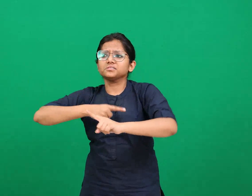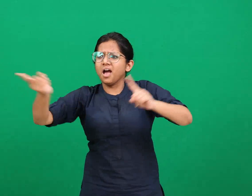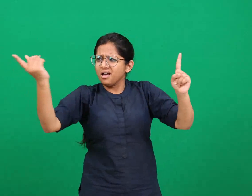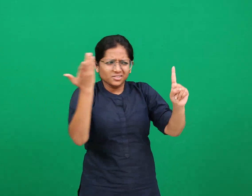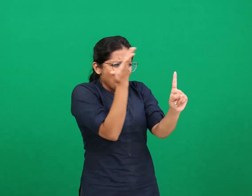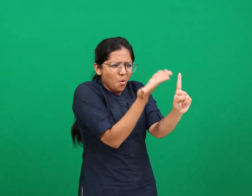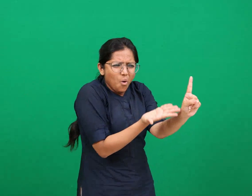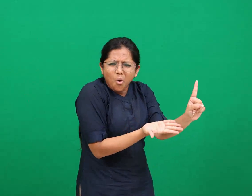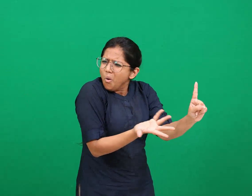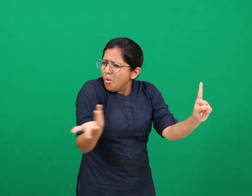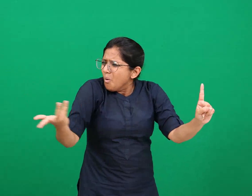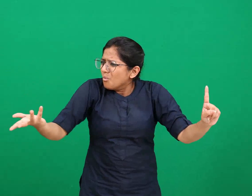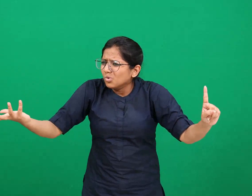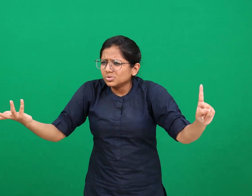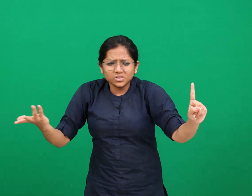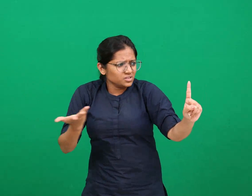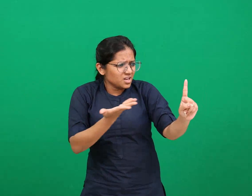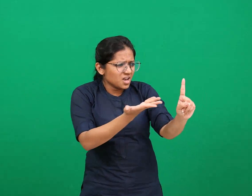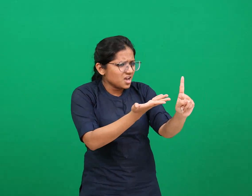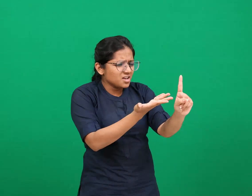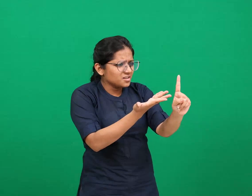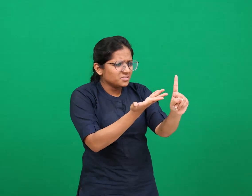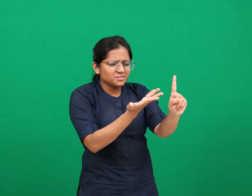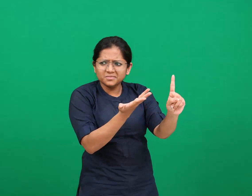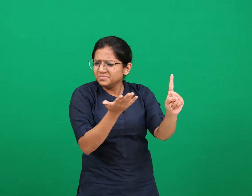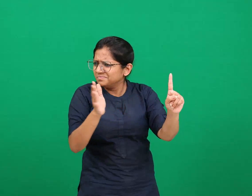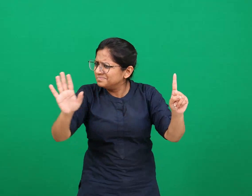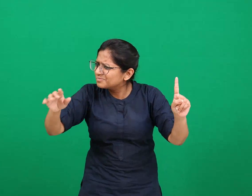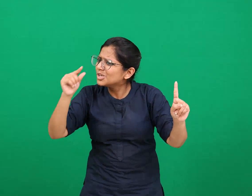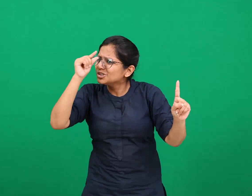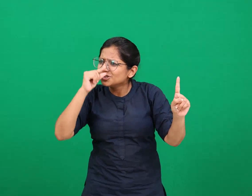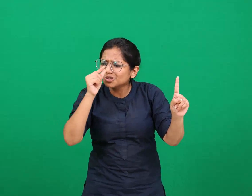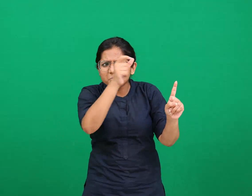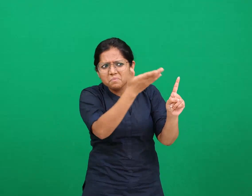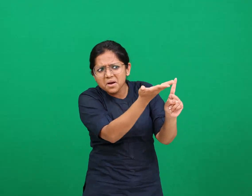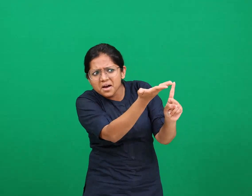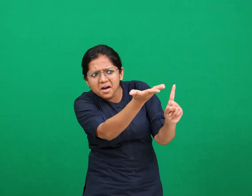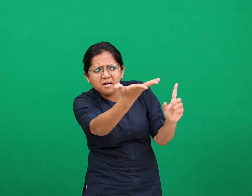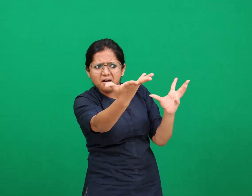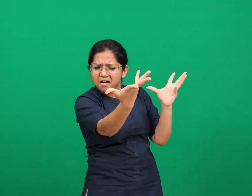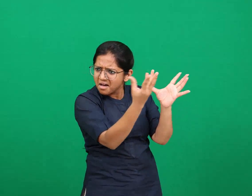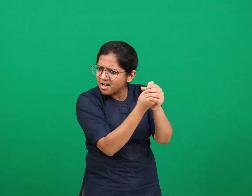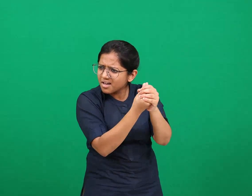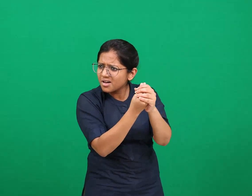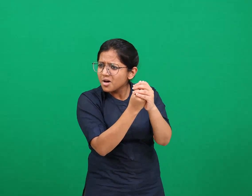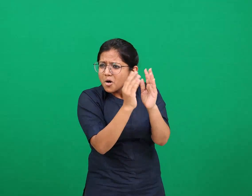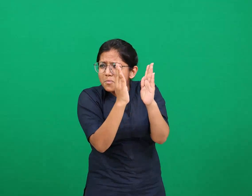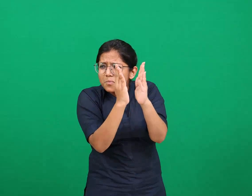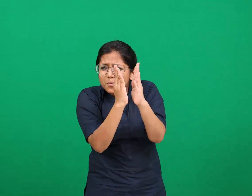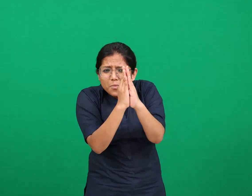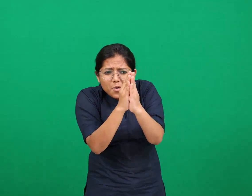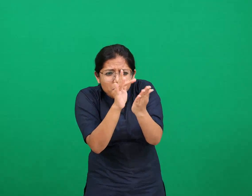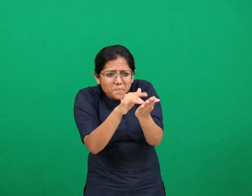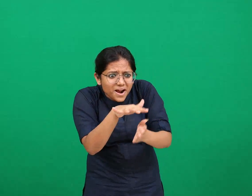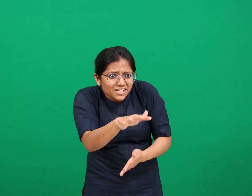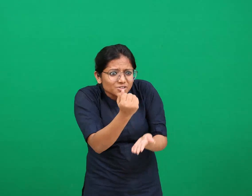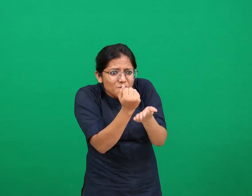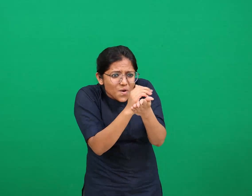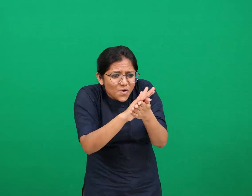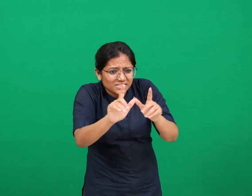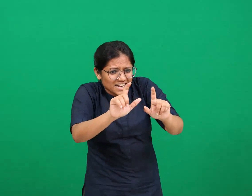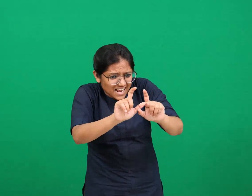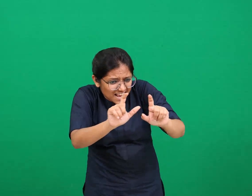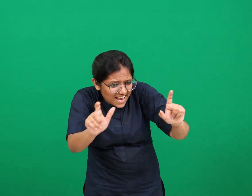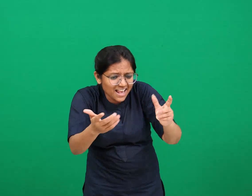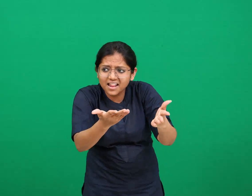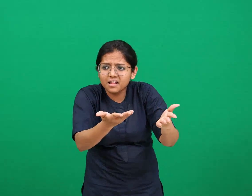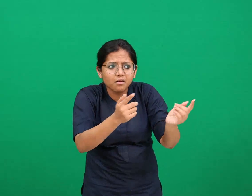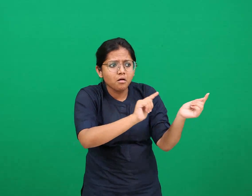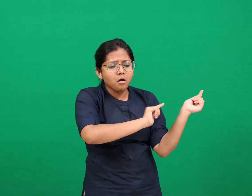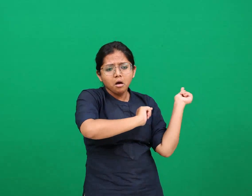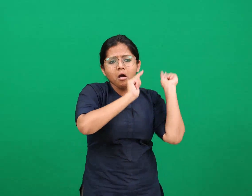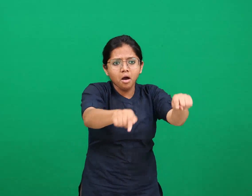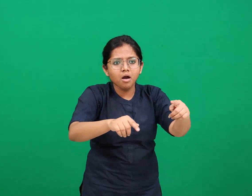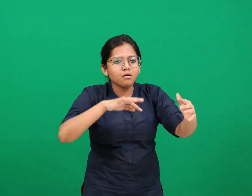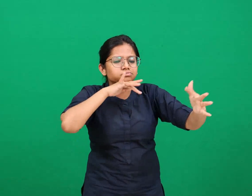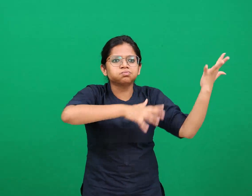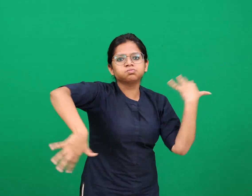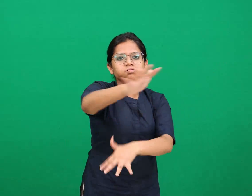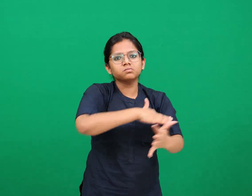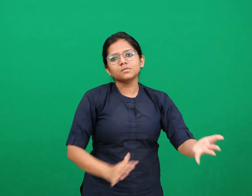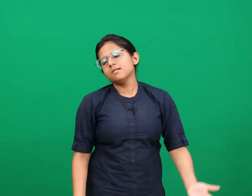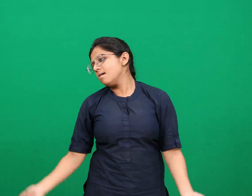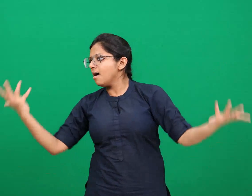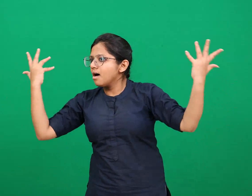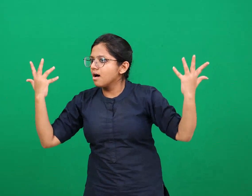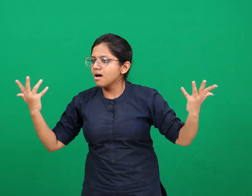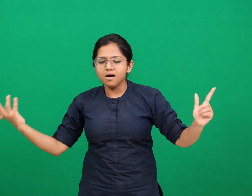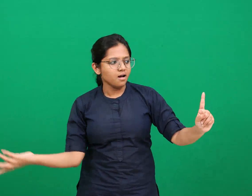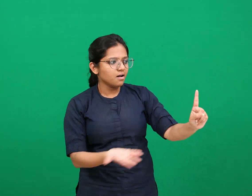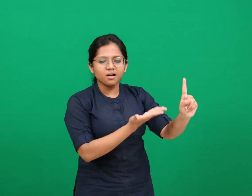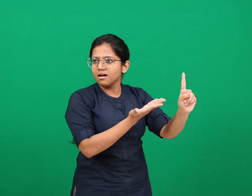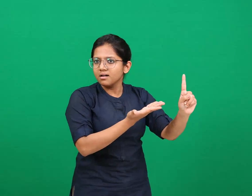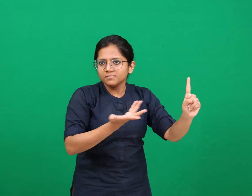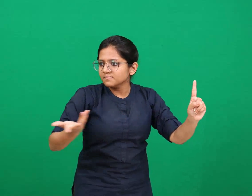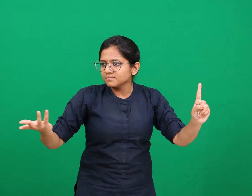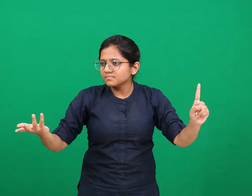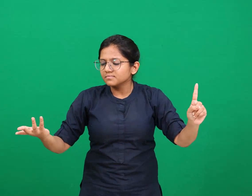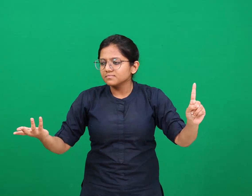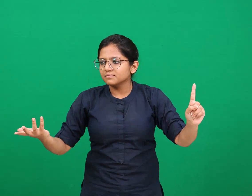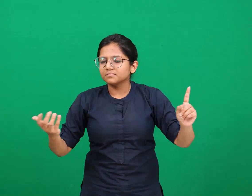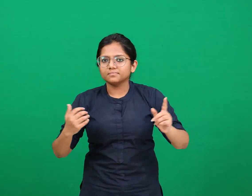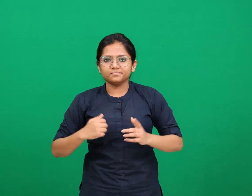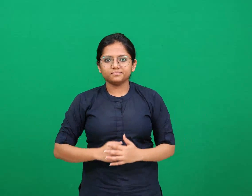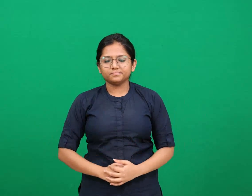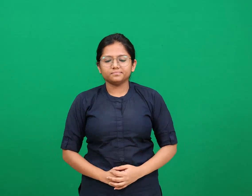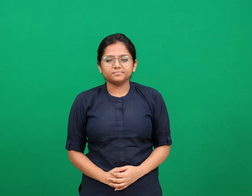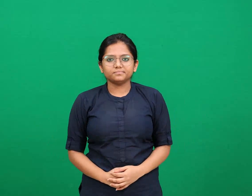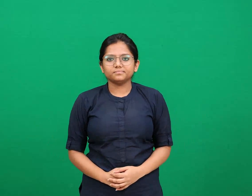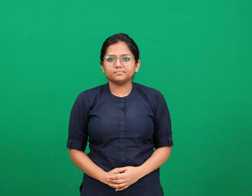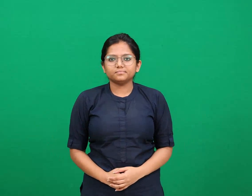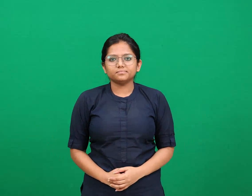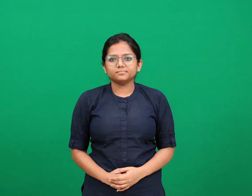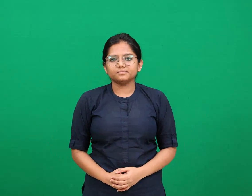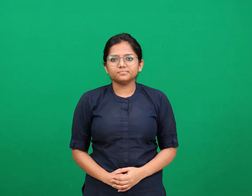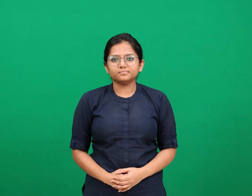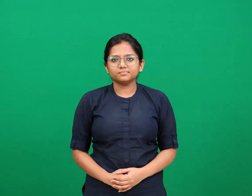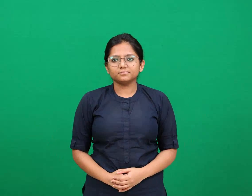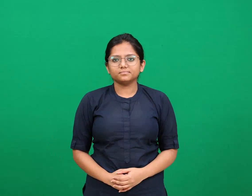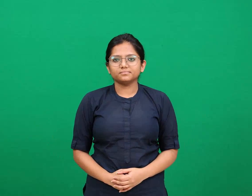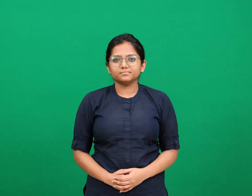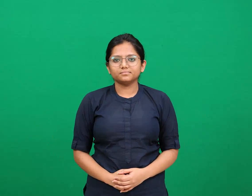Furthermore, he has brought Greeks into the temple and defiled this holy place."